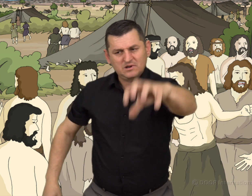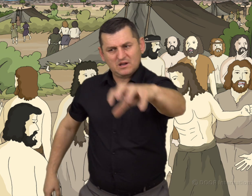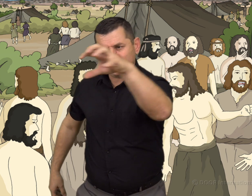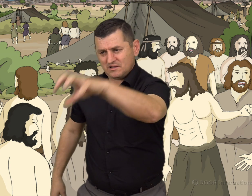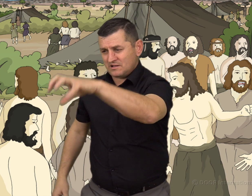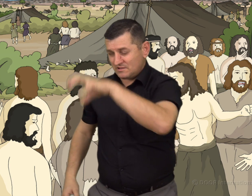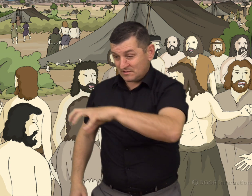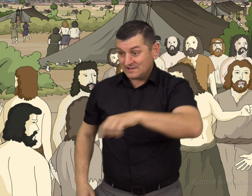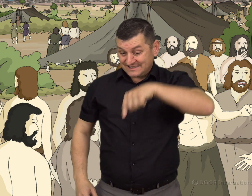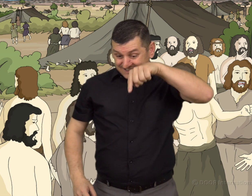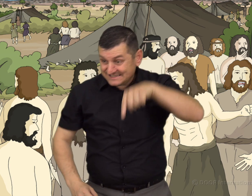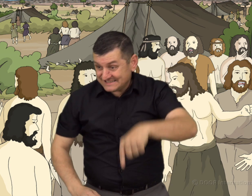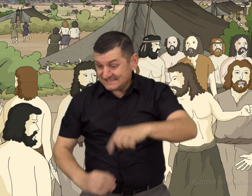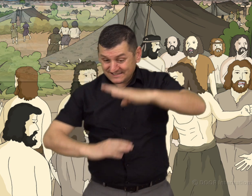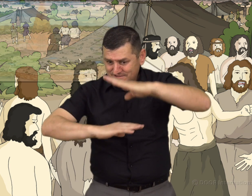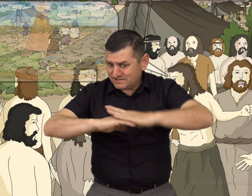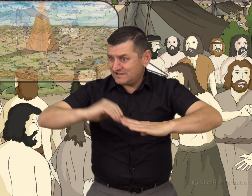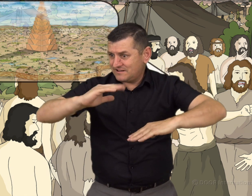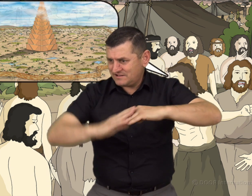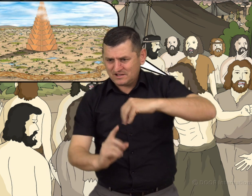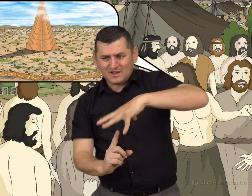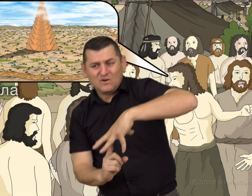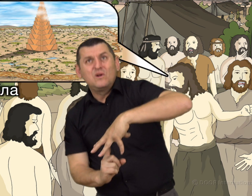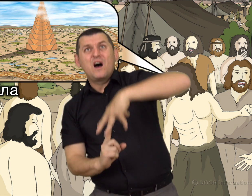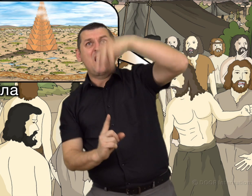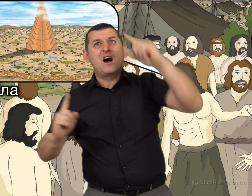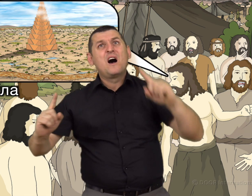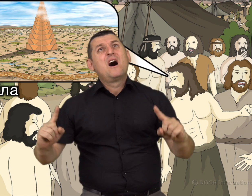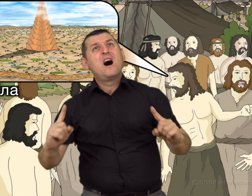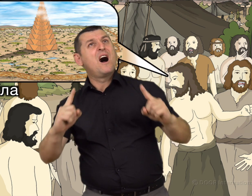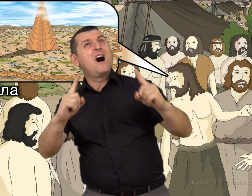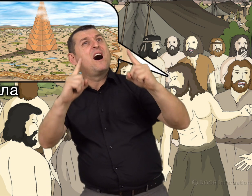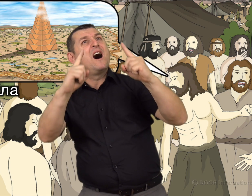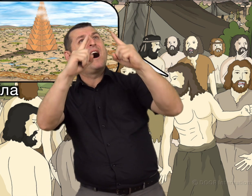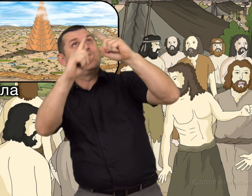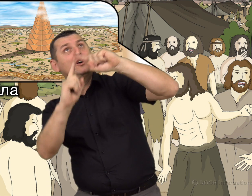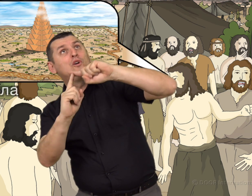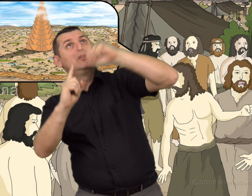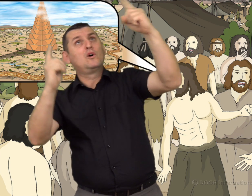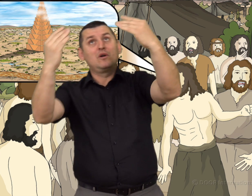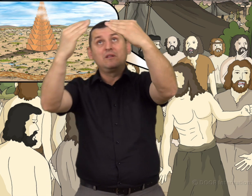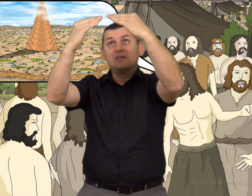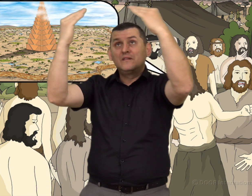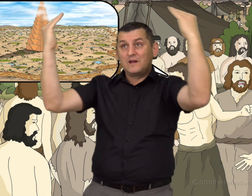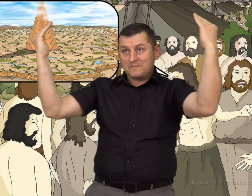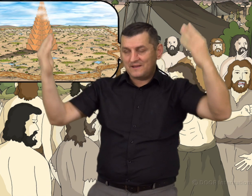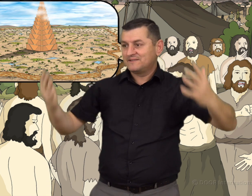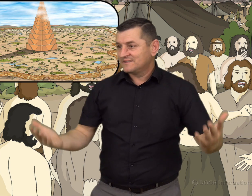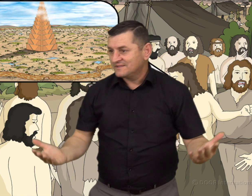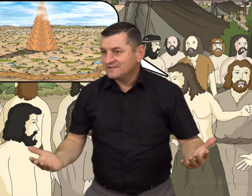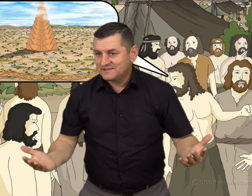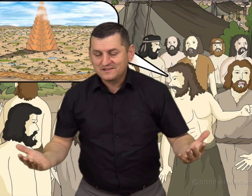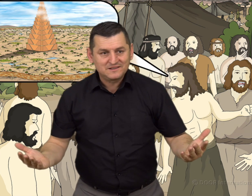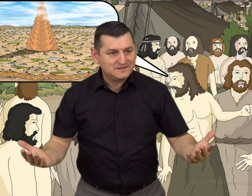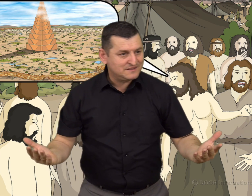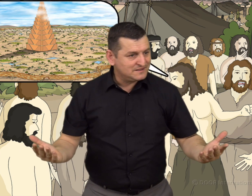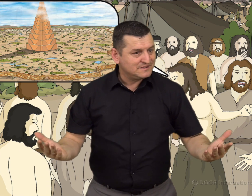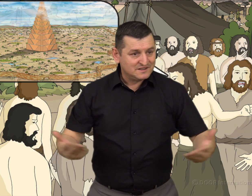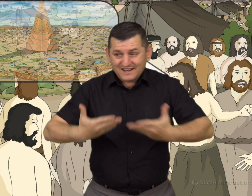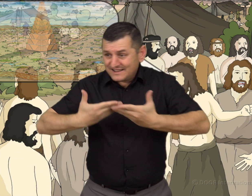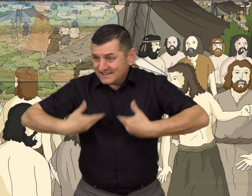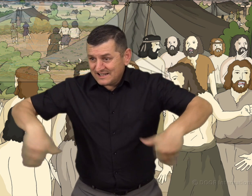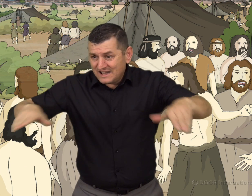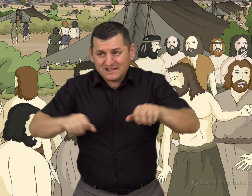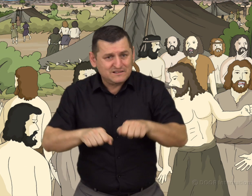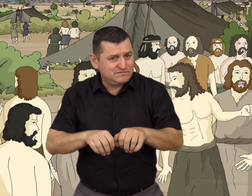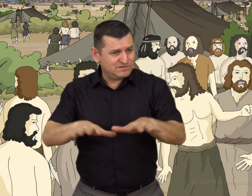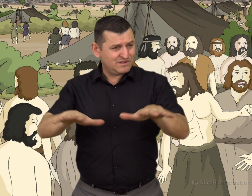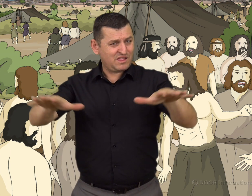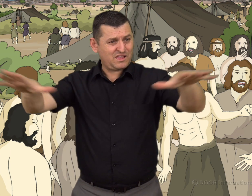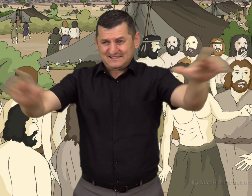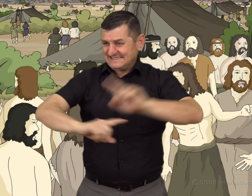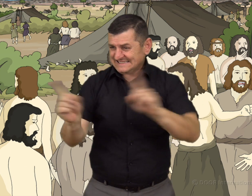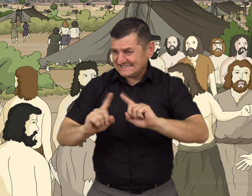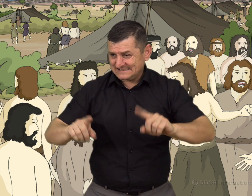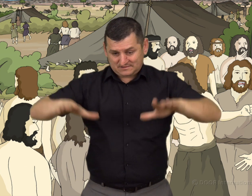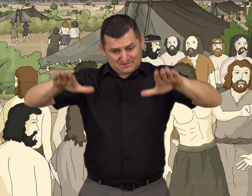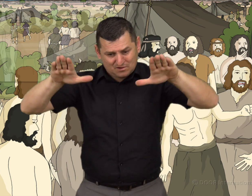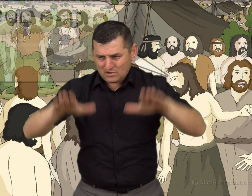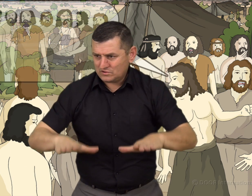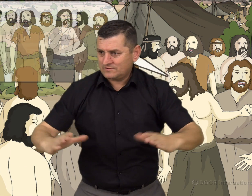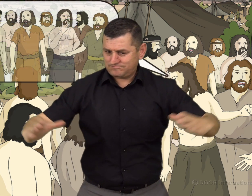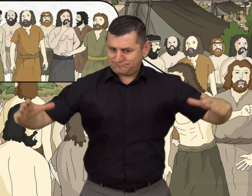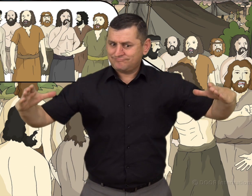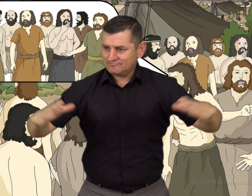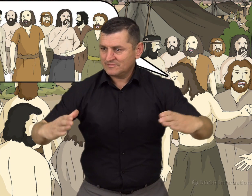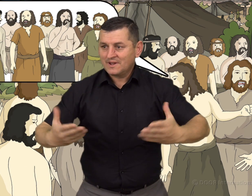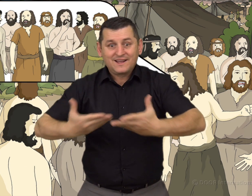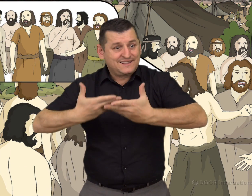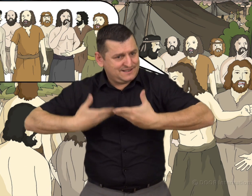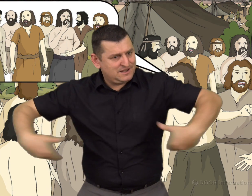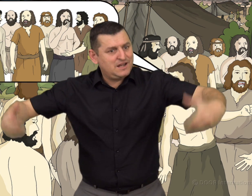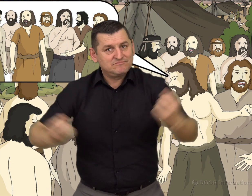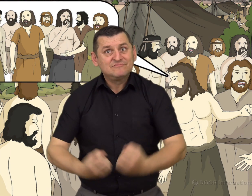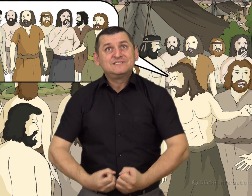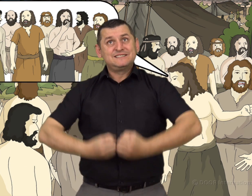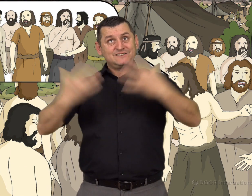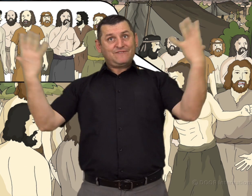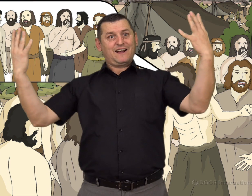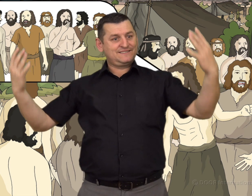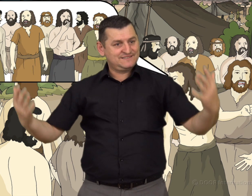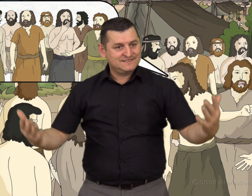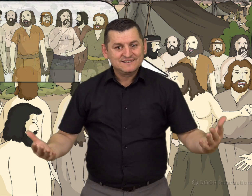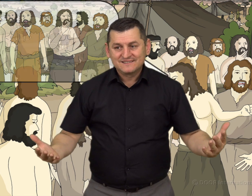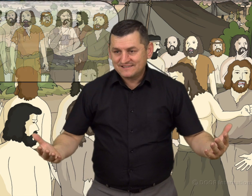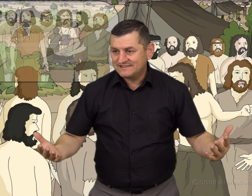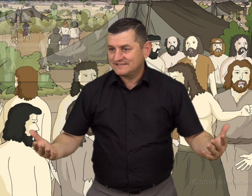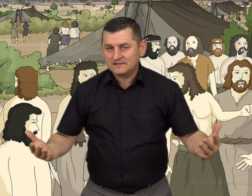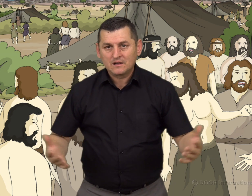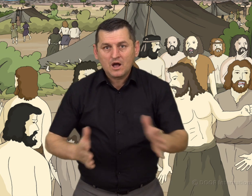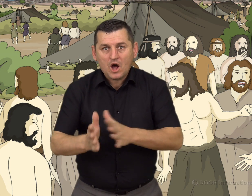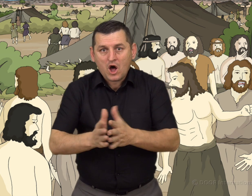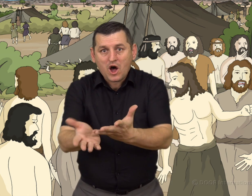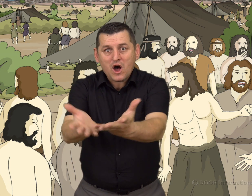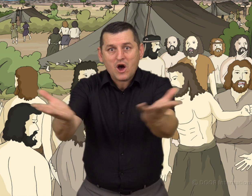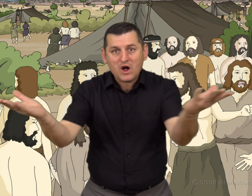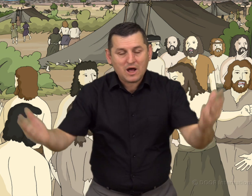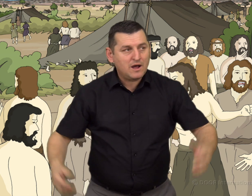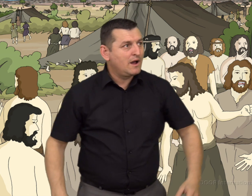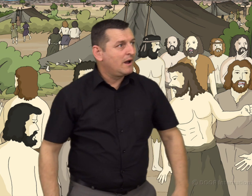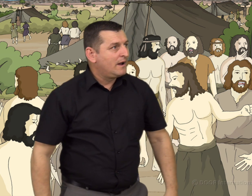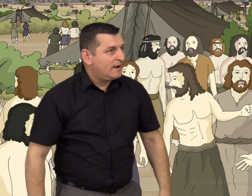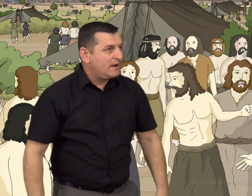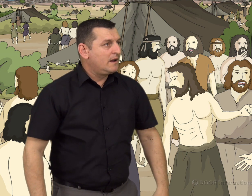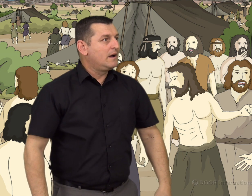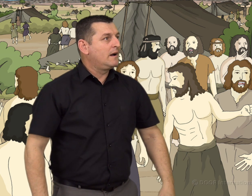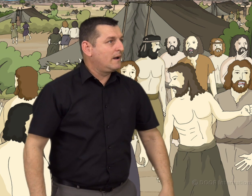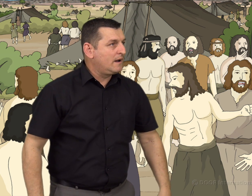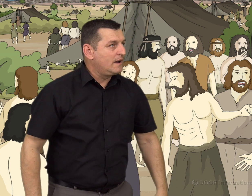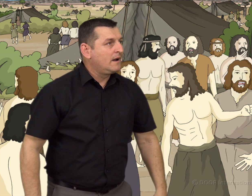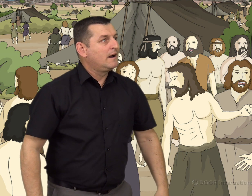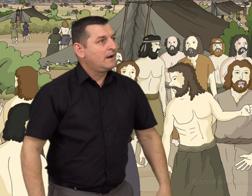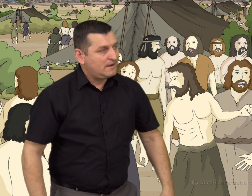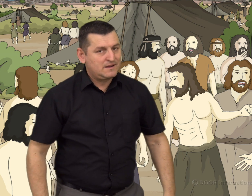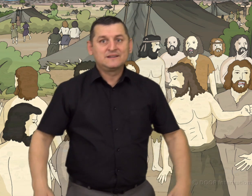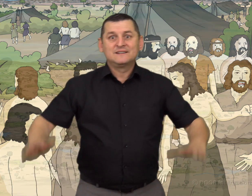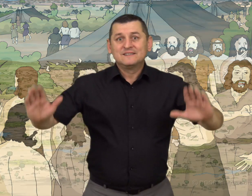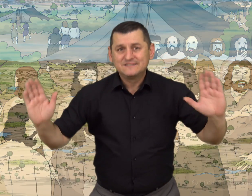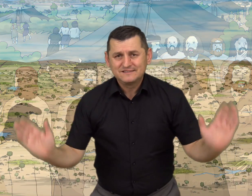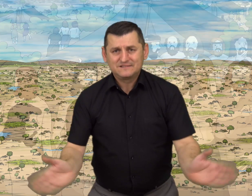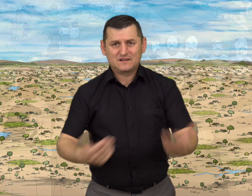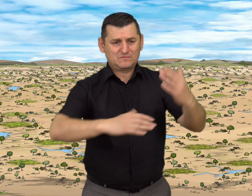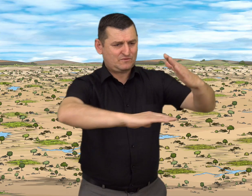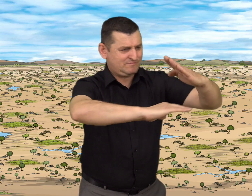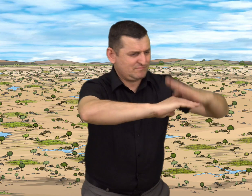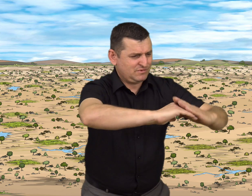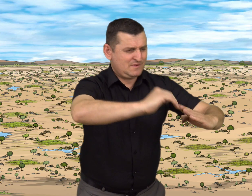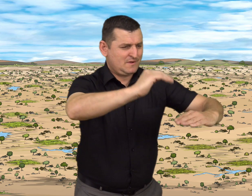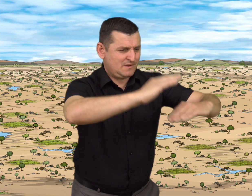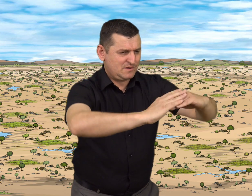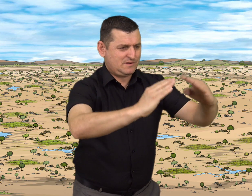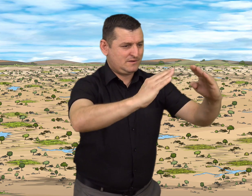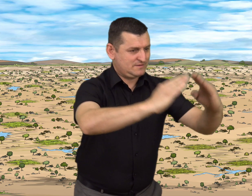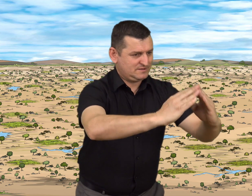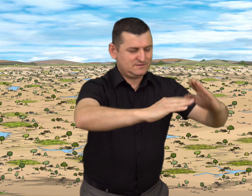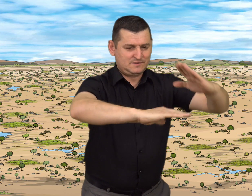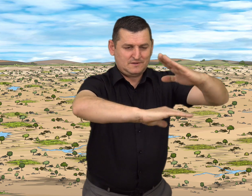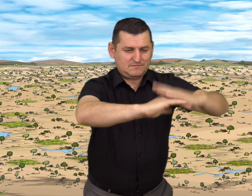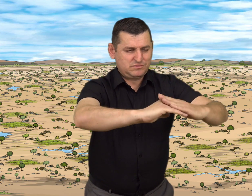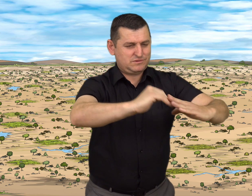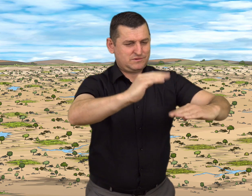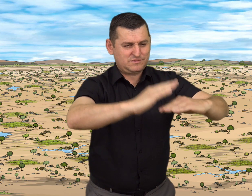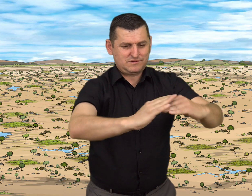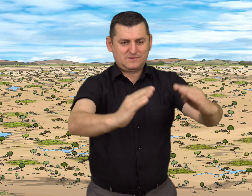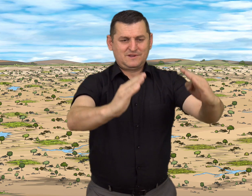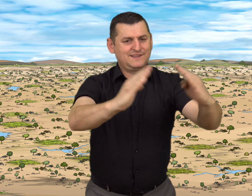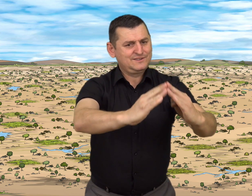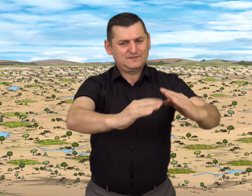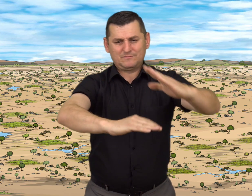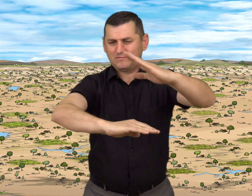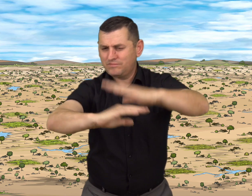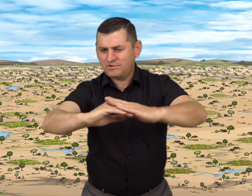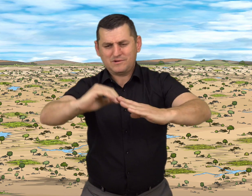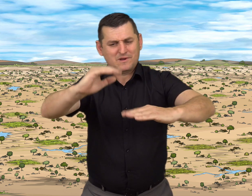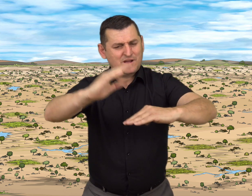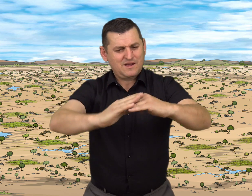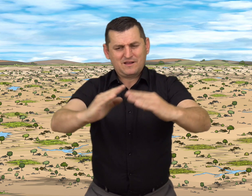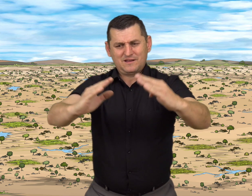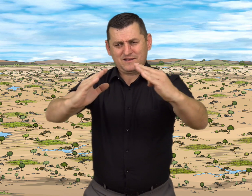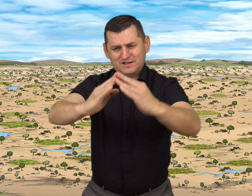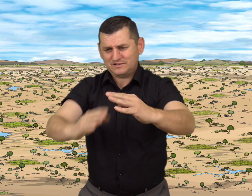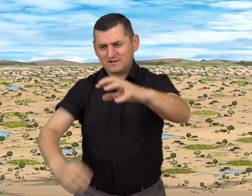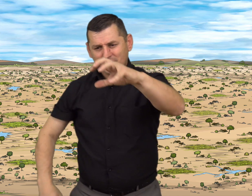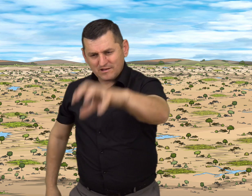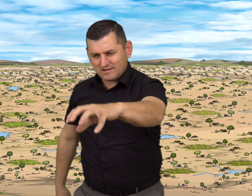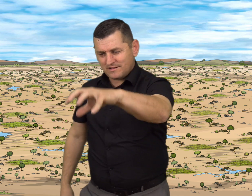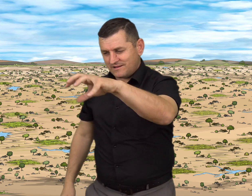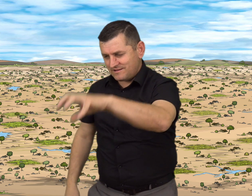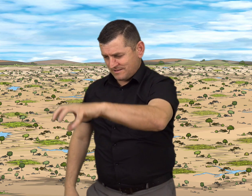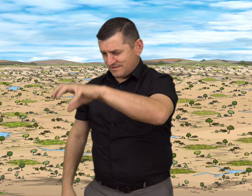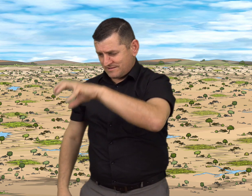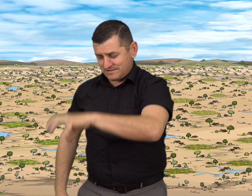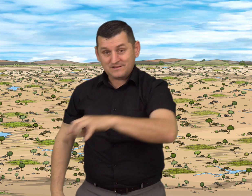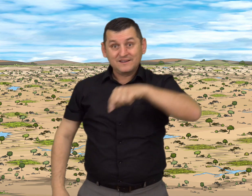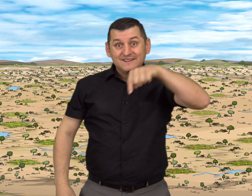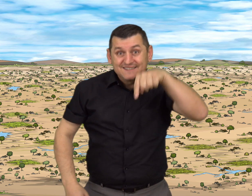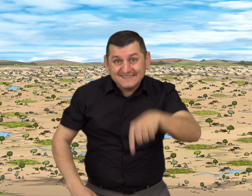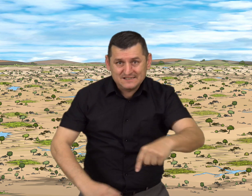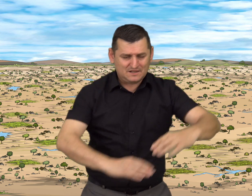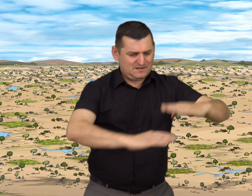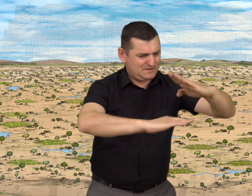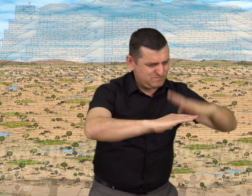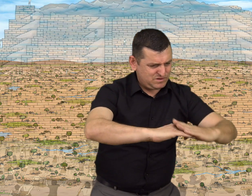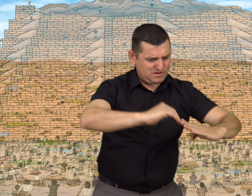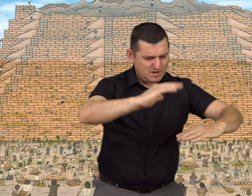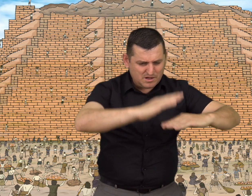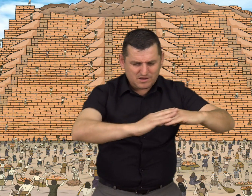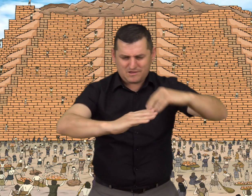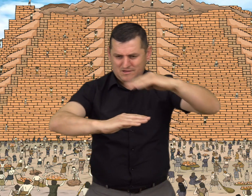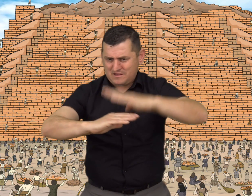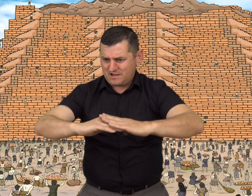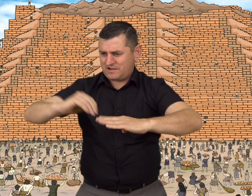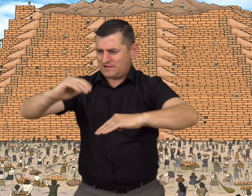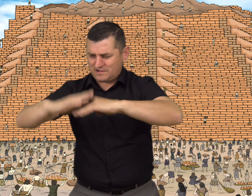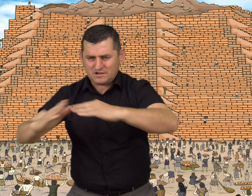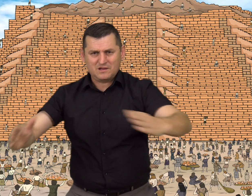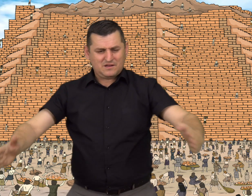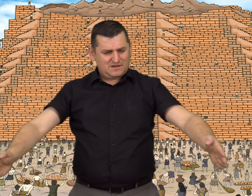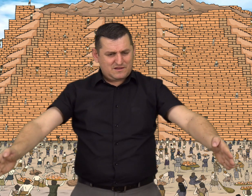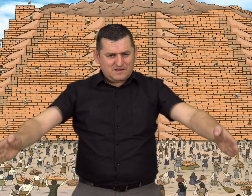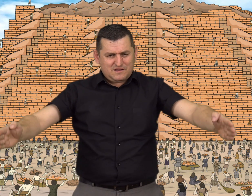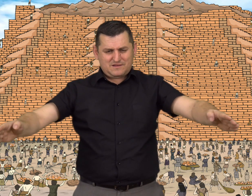“Come,” they said, “let us build for ourselves a city with a tower that reaches to the heavens, that we may make a name for ourselves and not be scattered over the face of all the earth.”